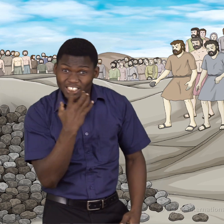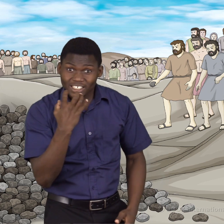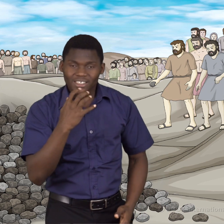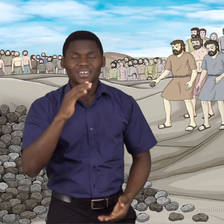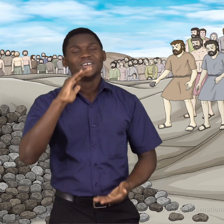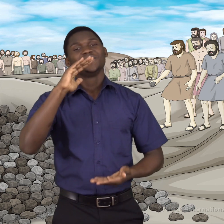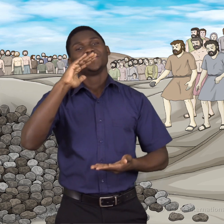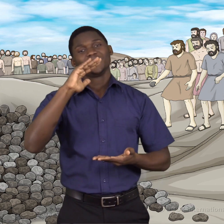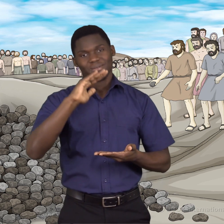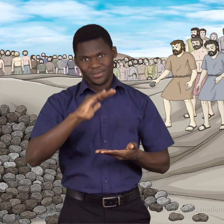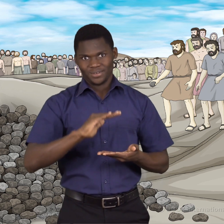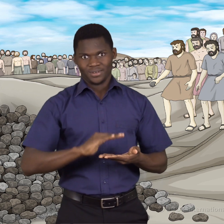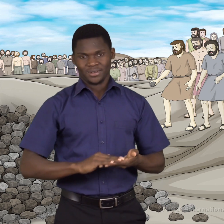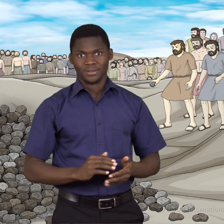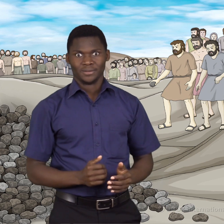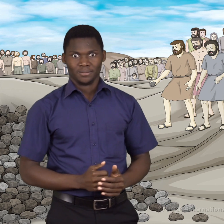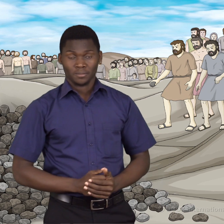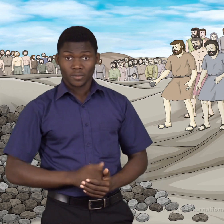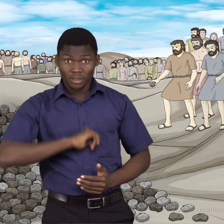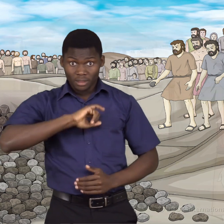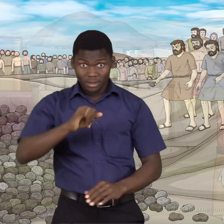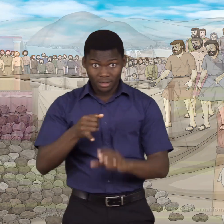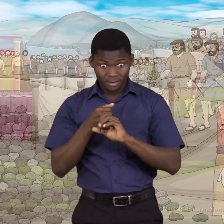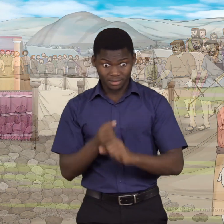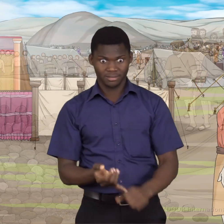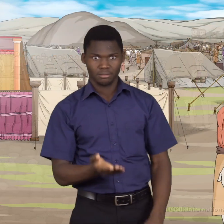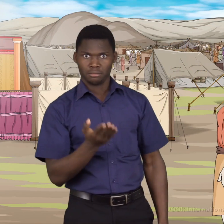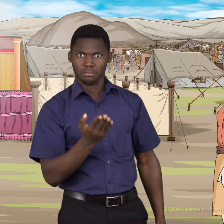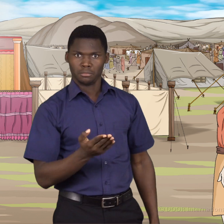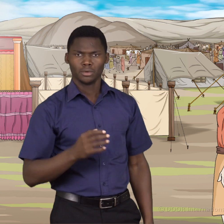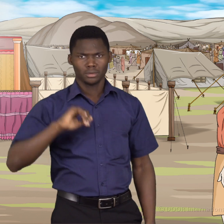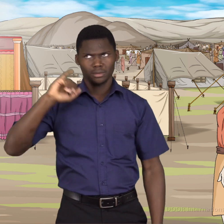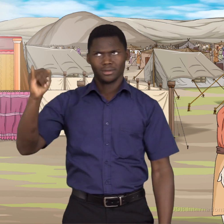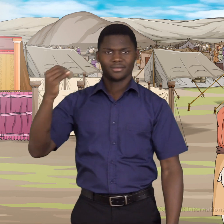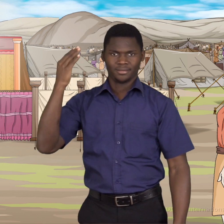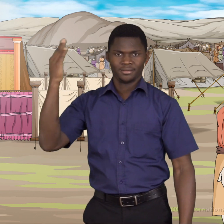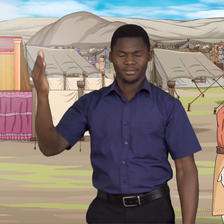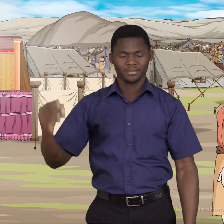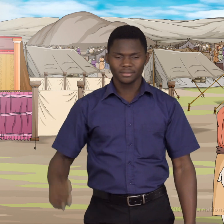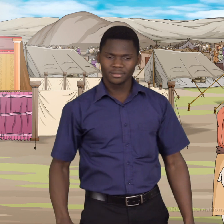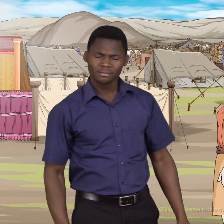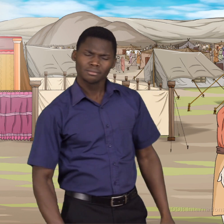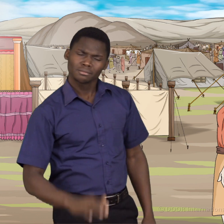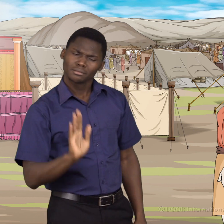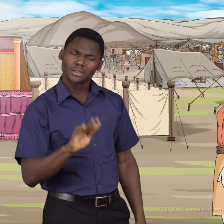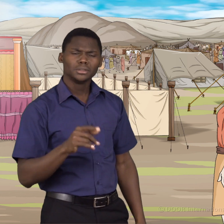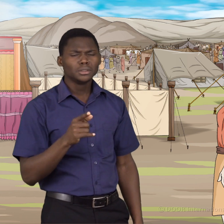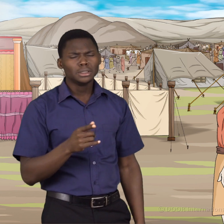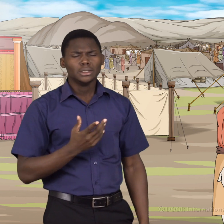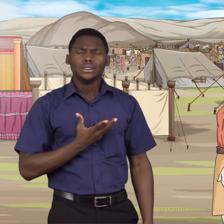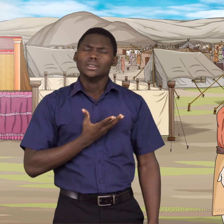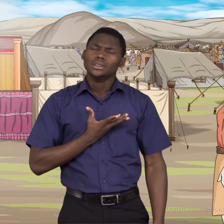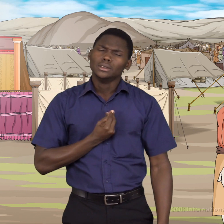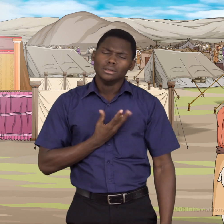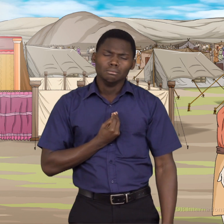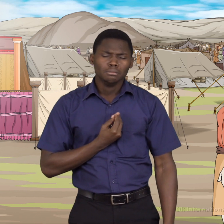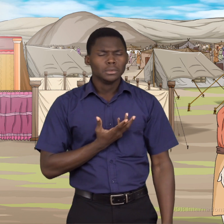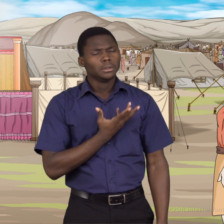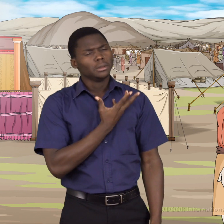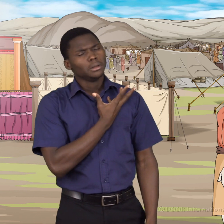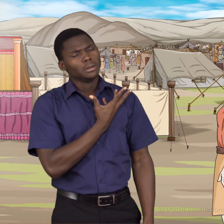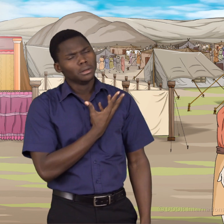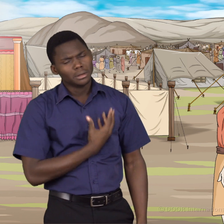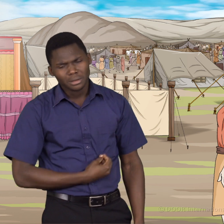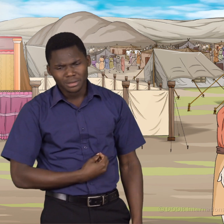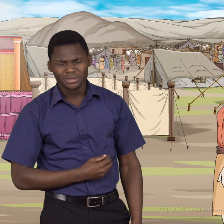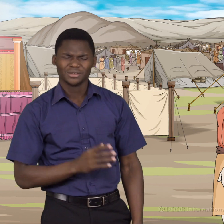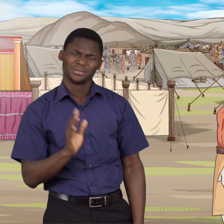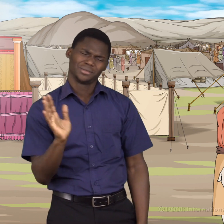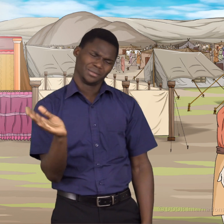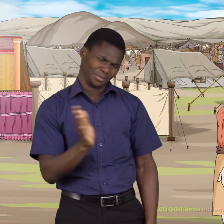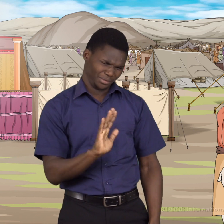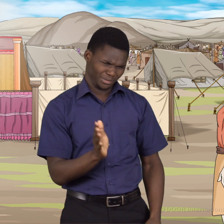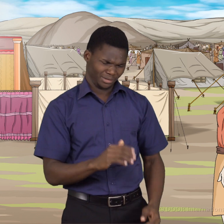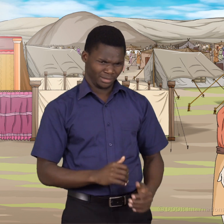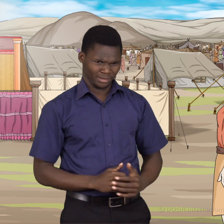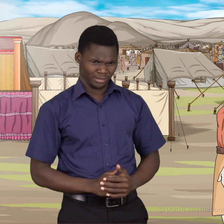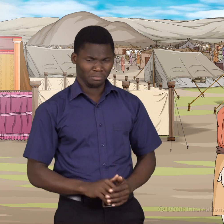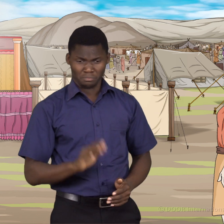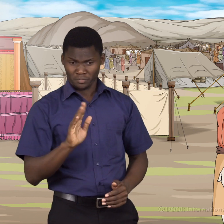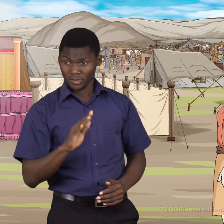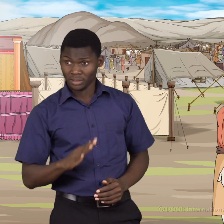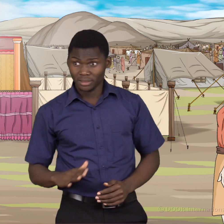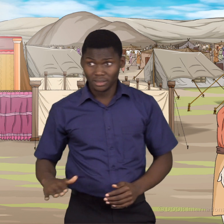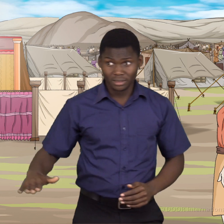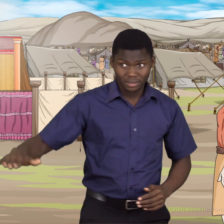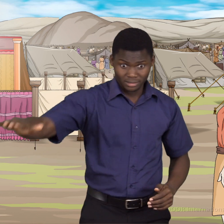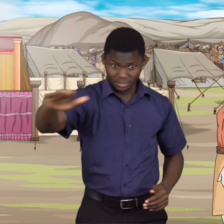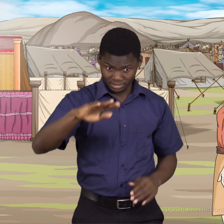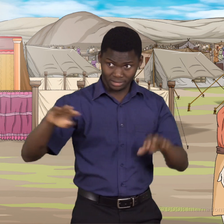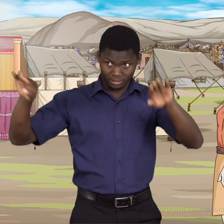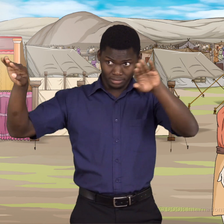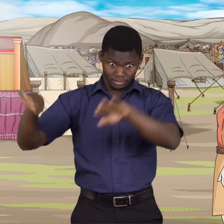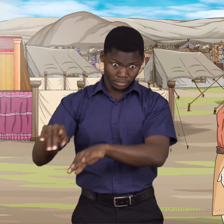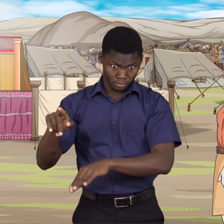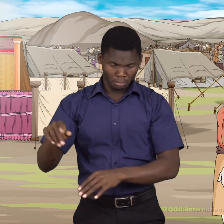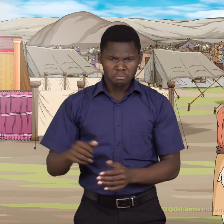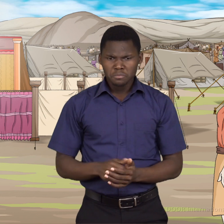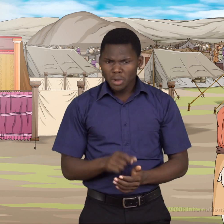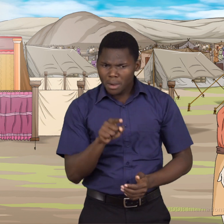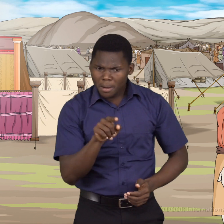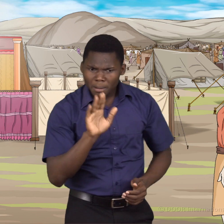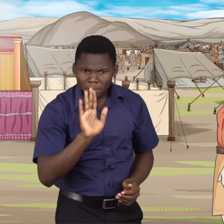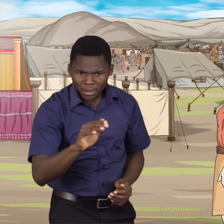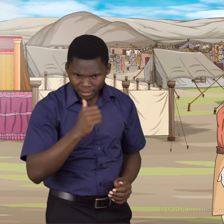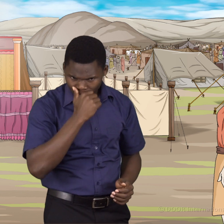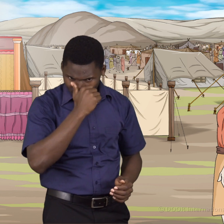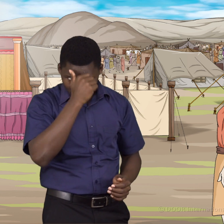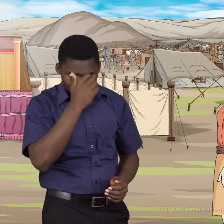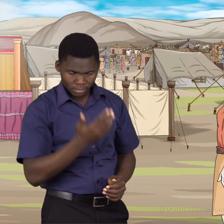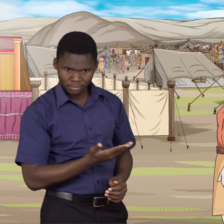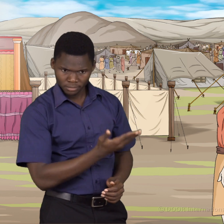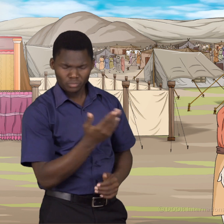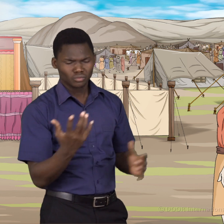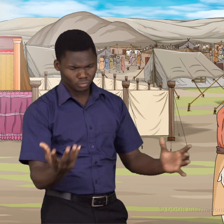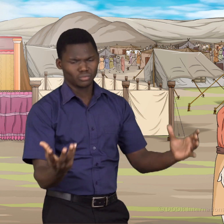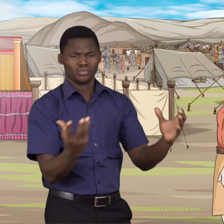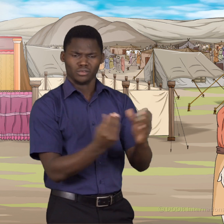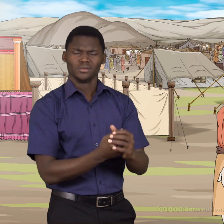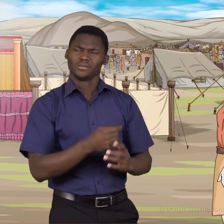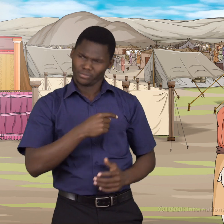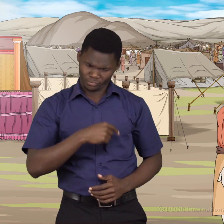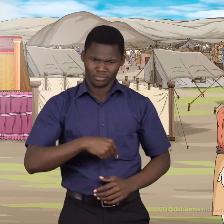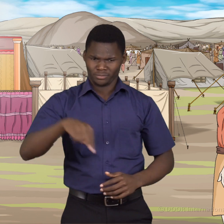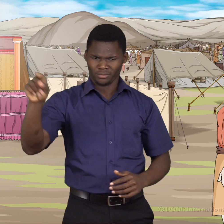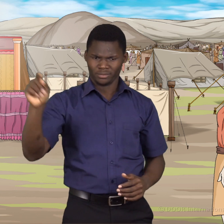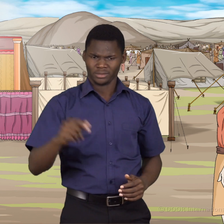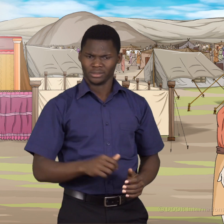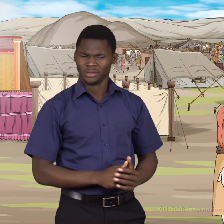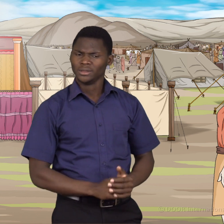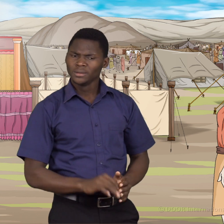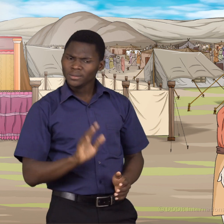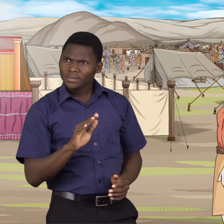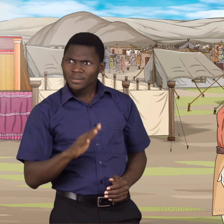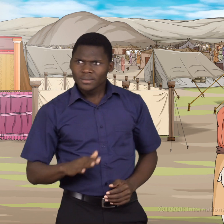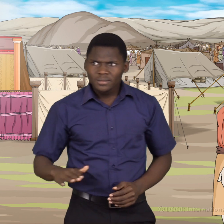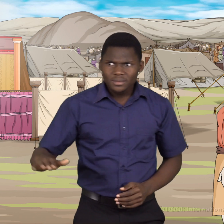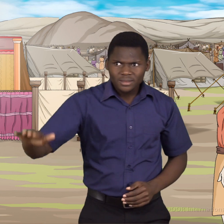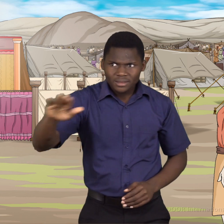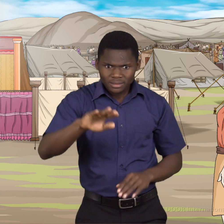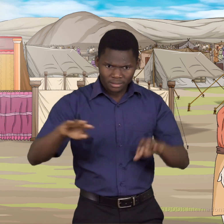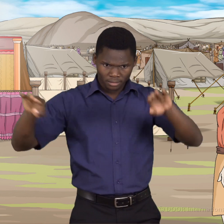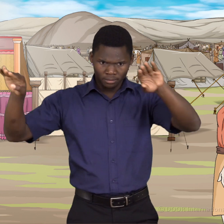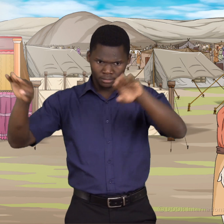Then the LORD said to Joshua, “Do not be afraid or discouraged.